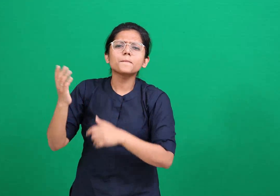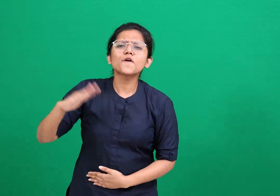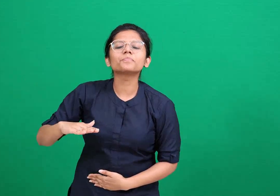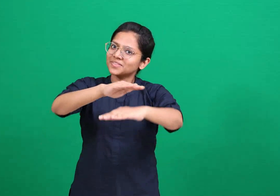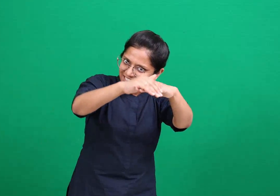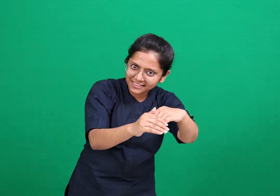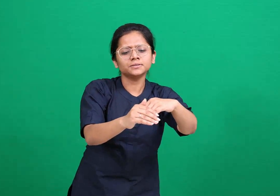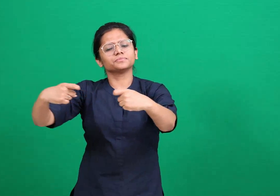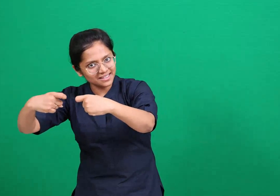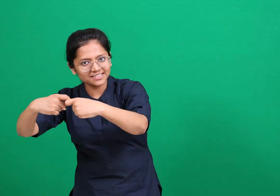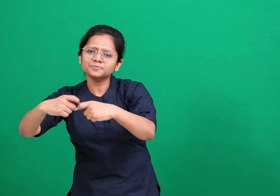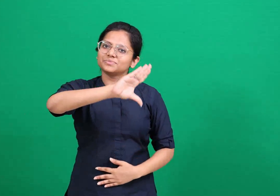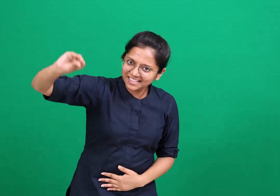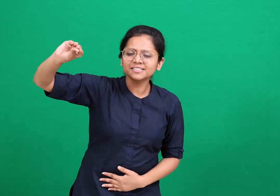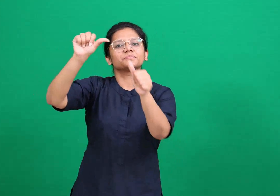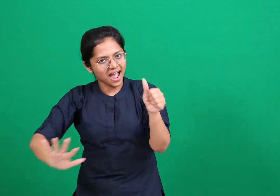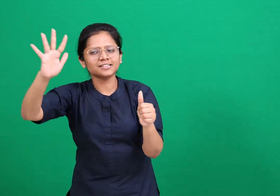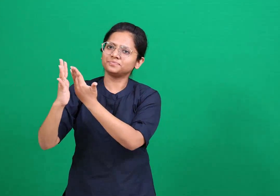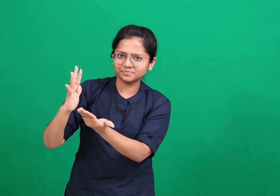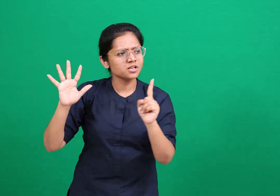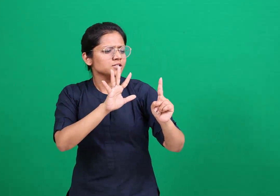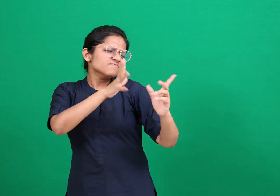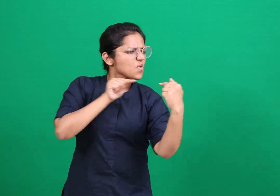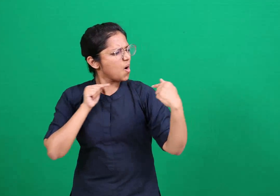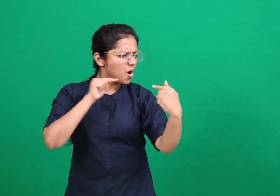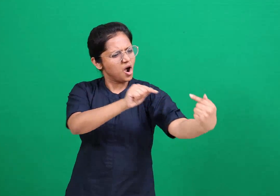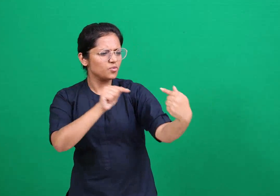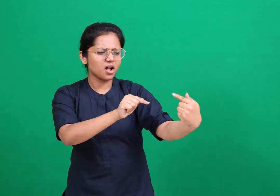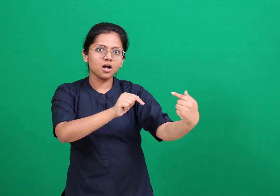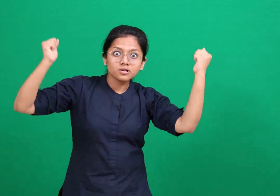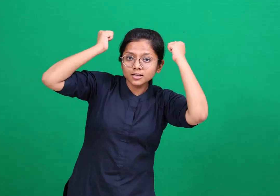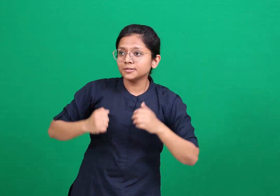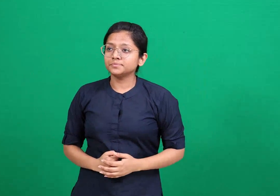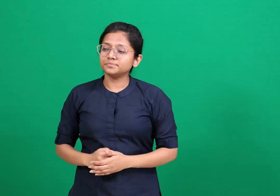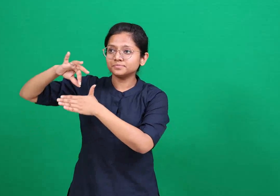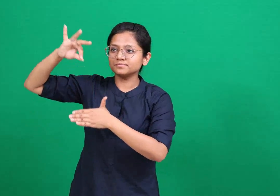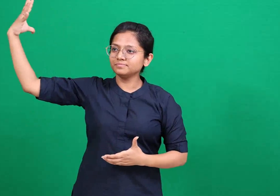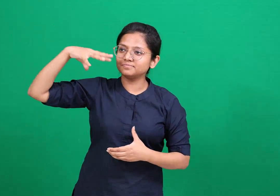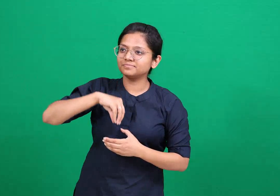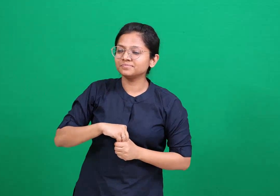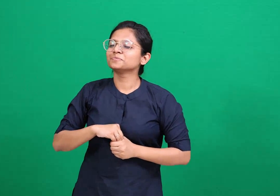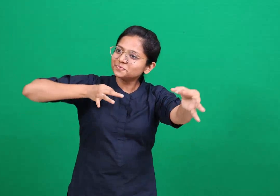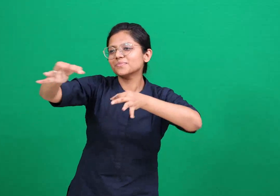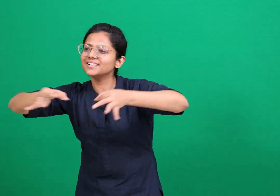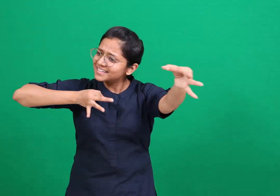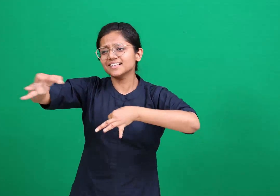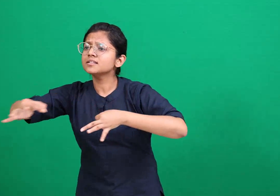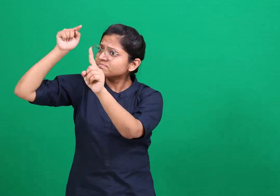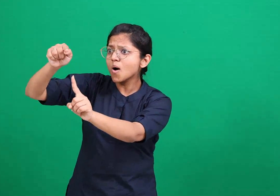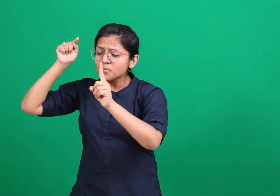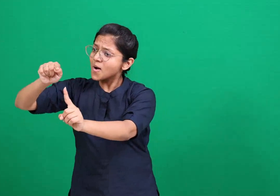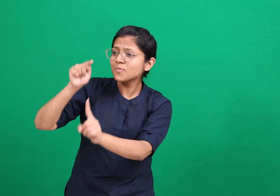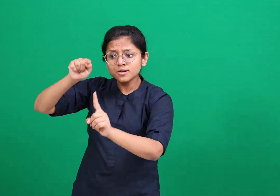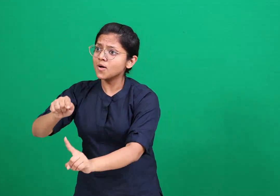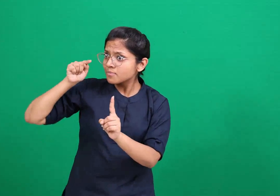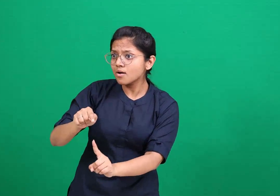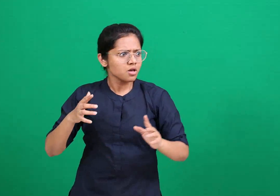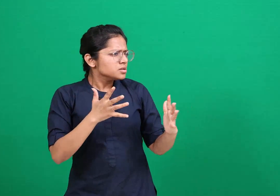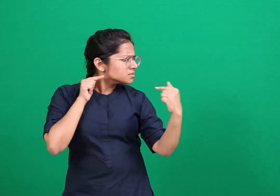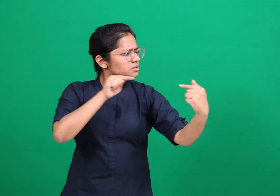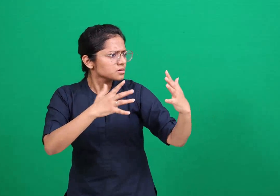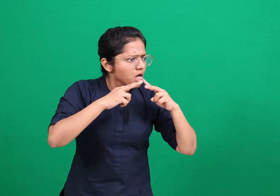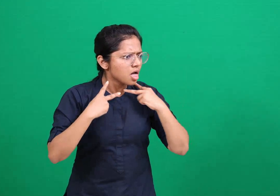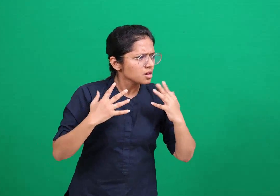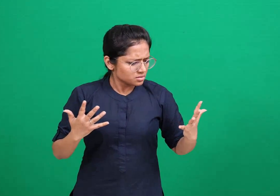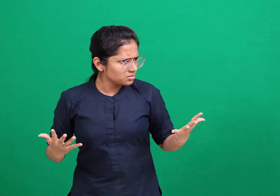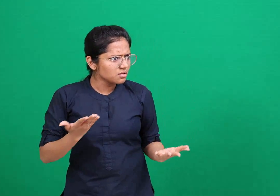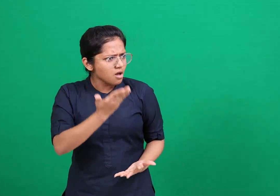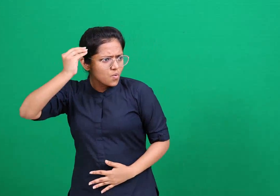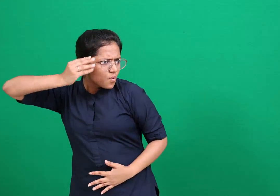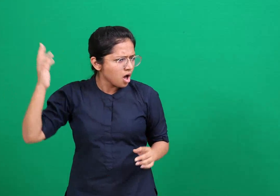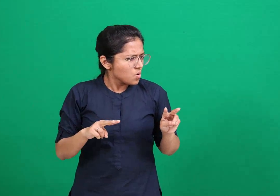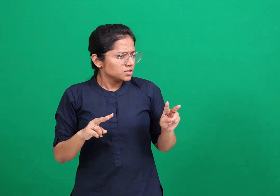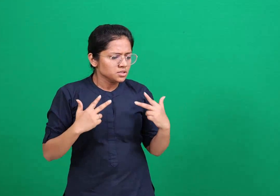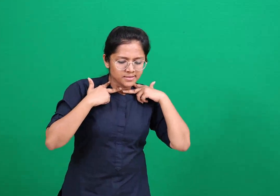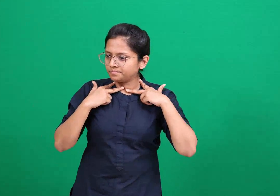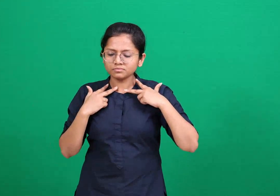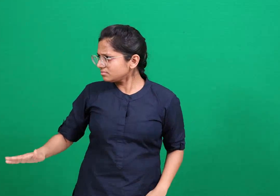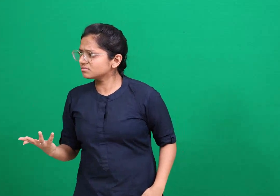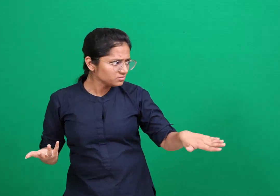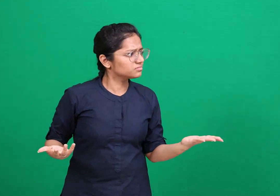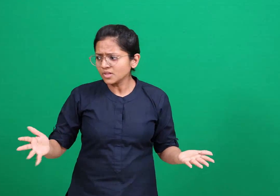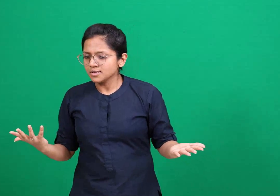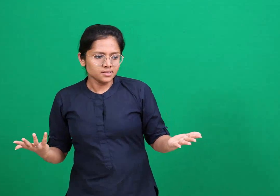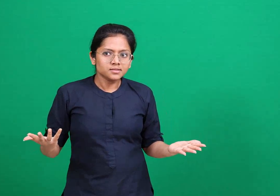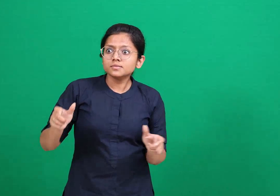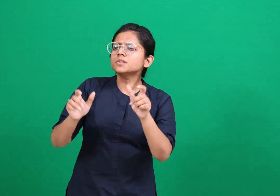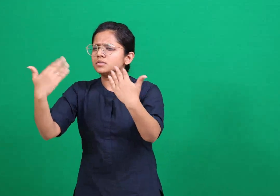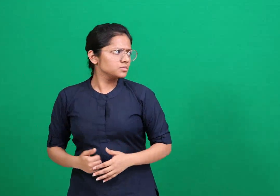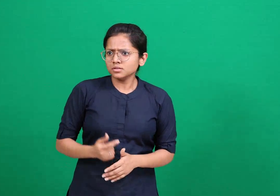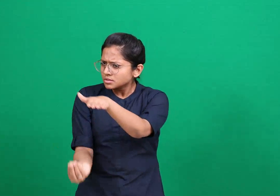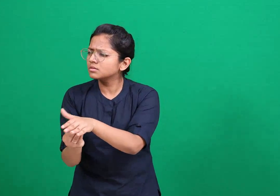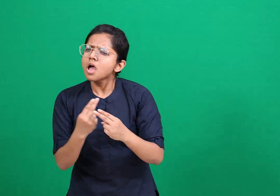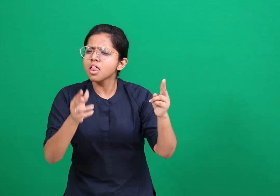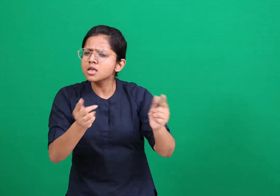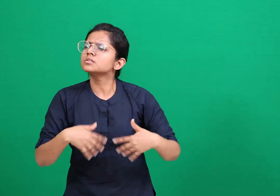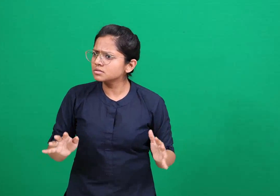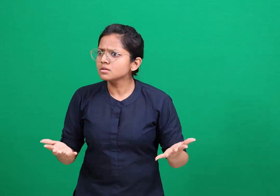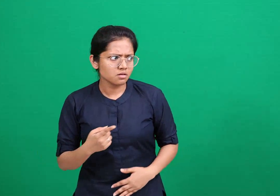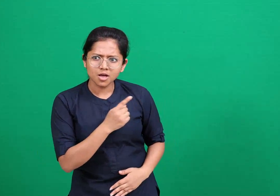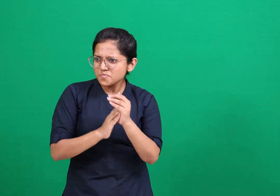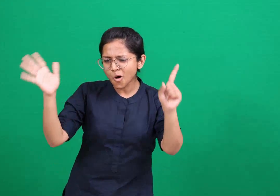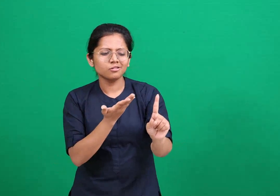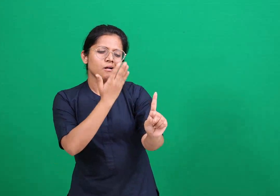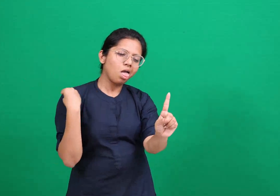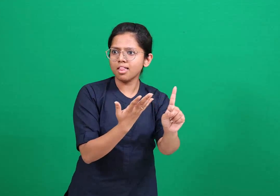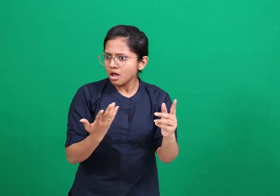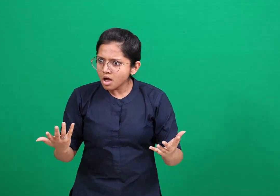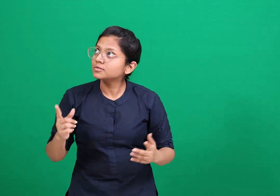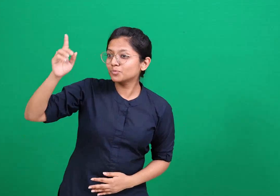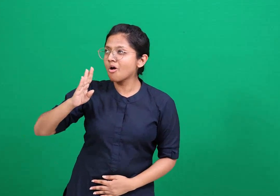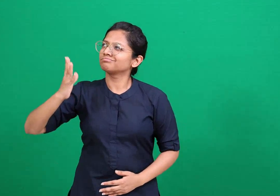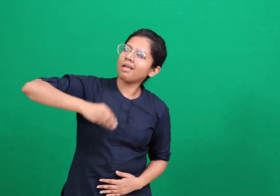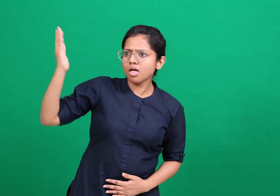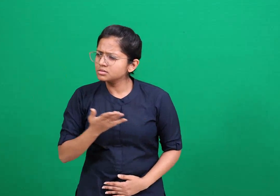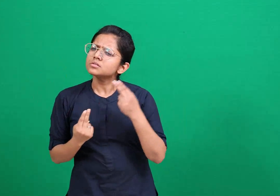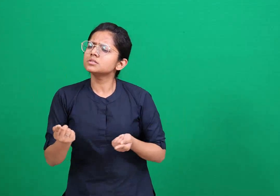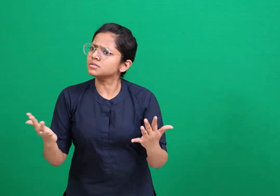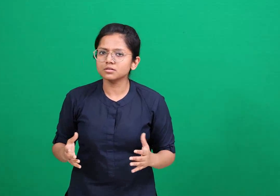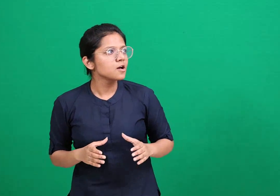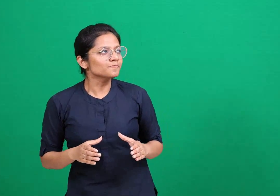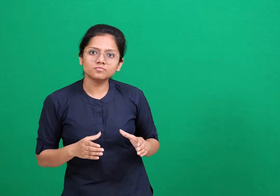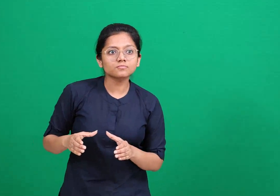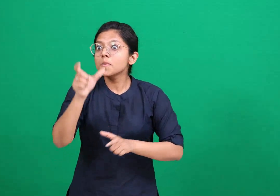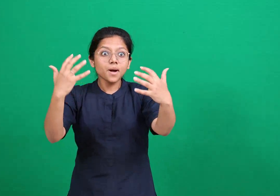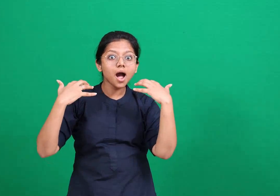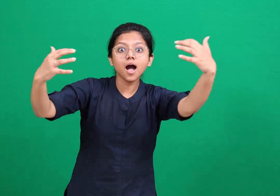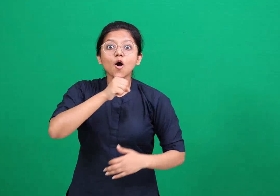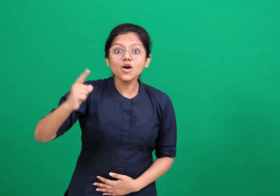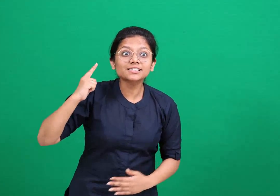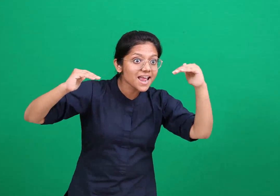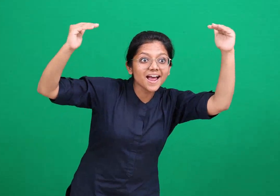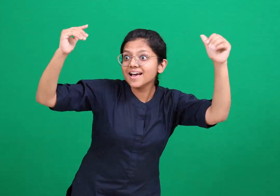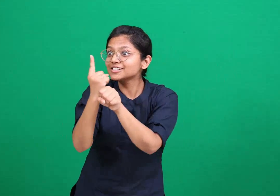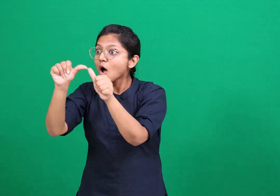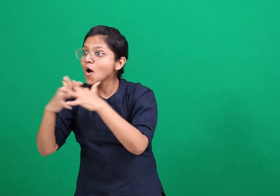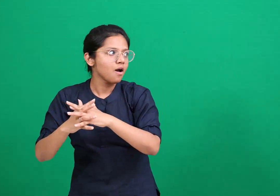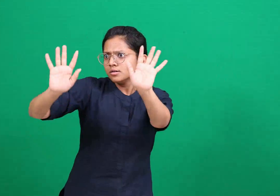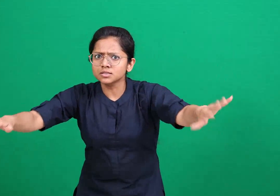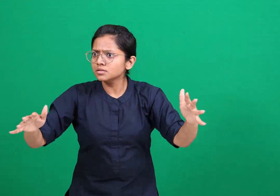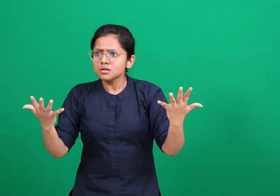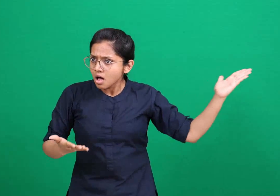They began to argue with Stephen, but they could not stand up to his wisdom or the Spirit by whom he spoke. Then they prompted some men to say, "We heard Stephen speak words of blasphemy against Moses and against God."